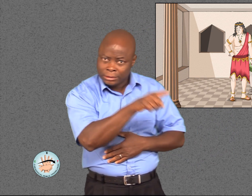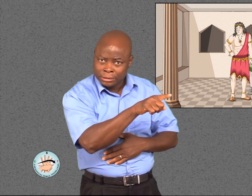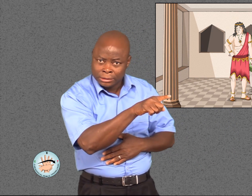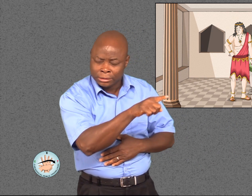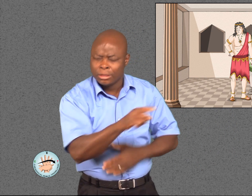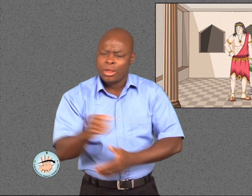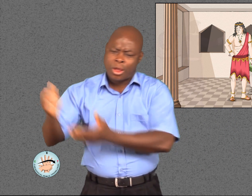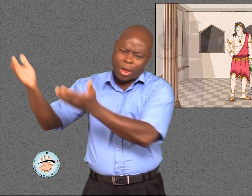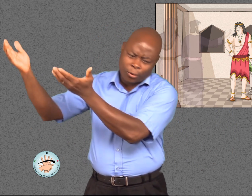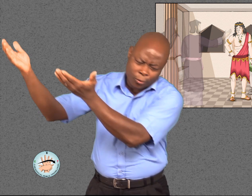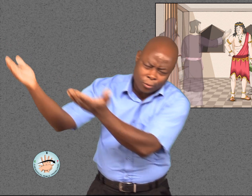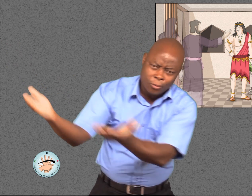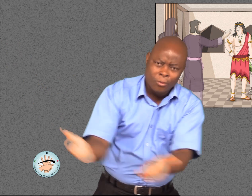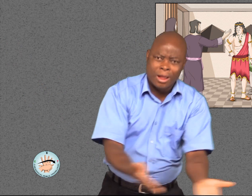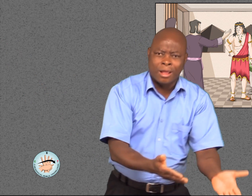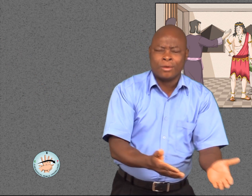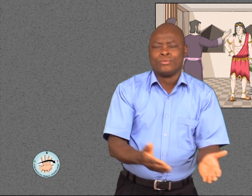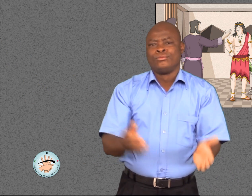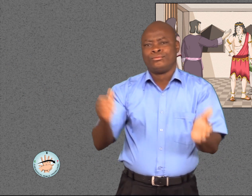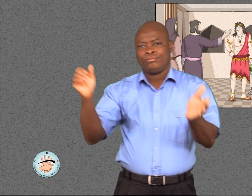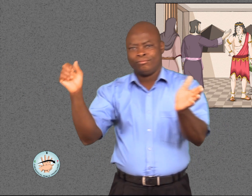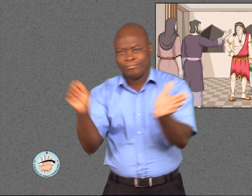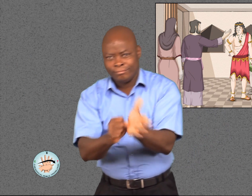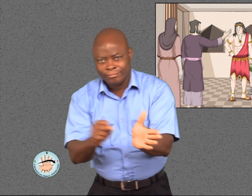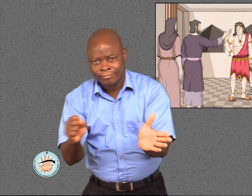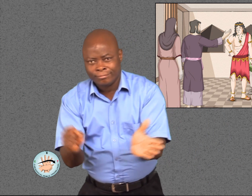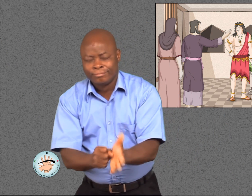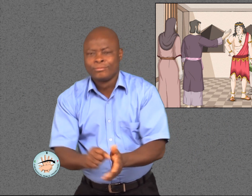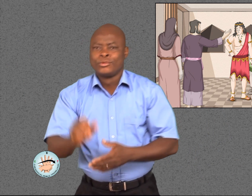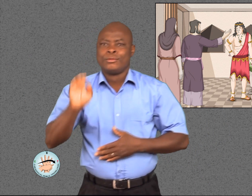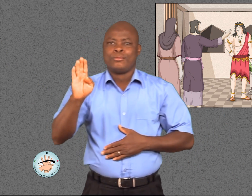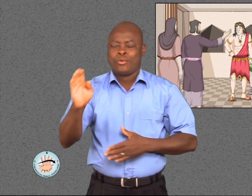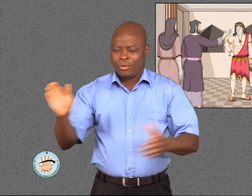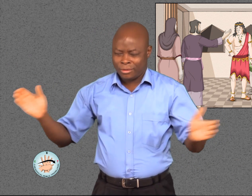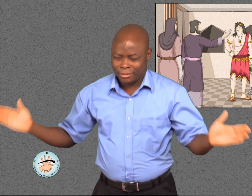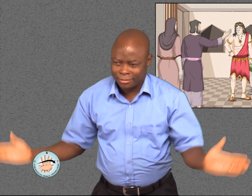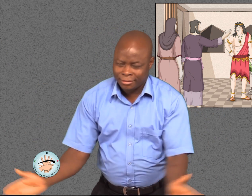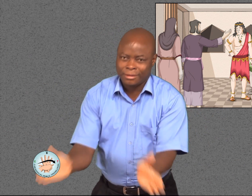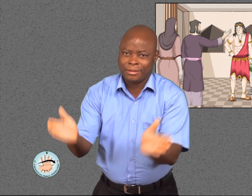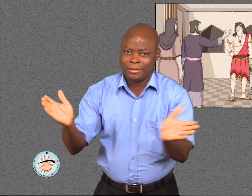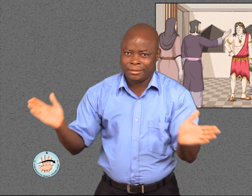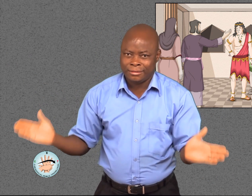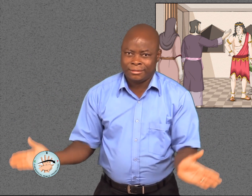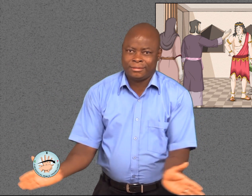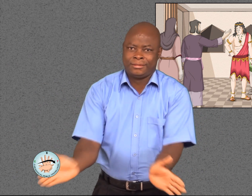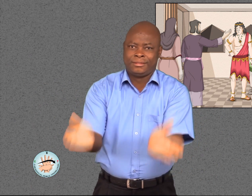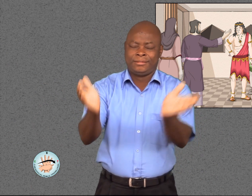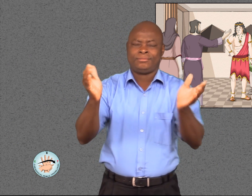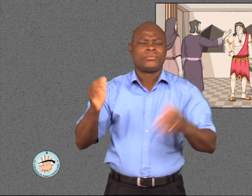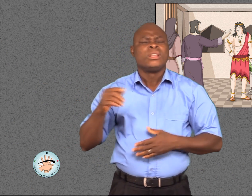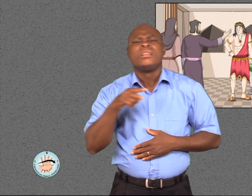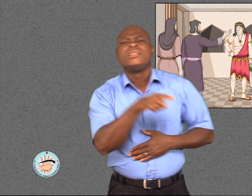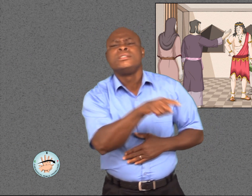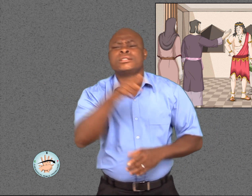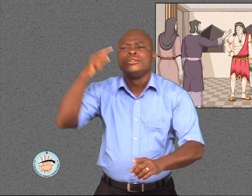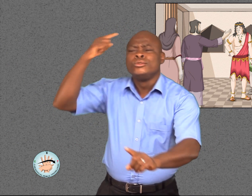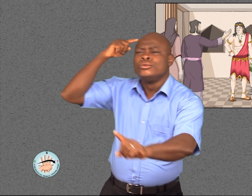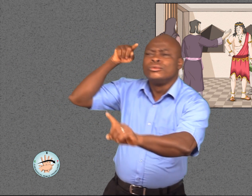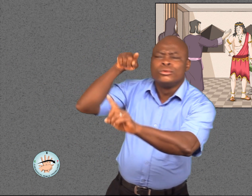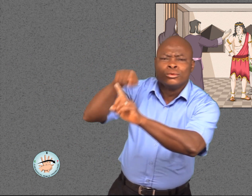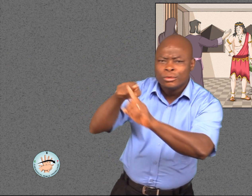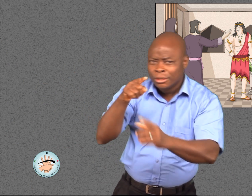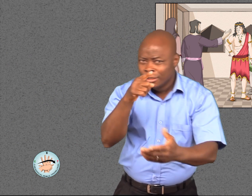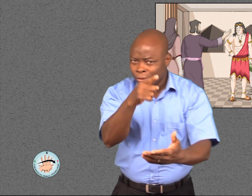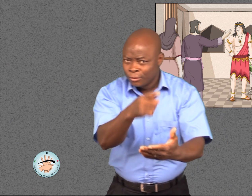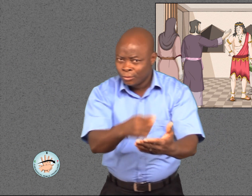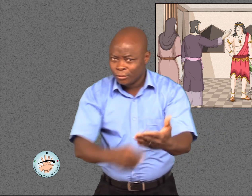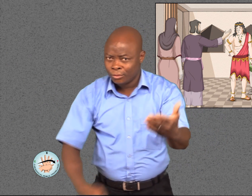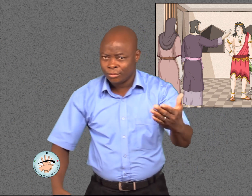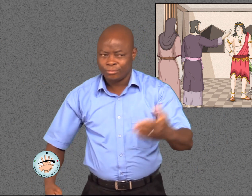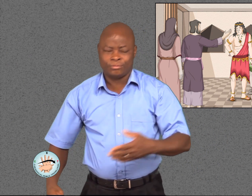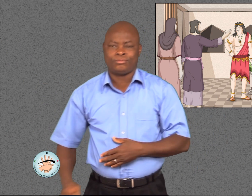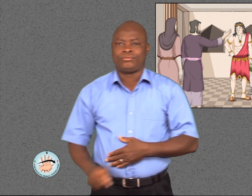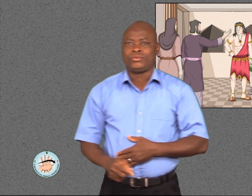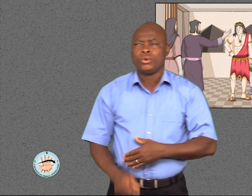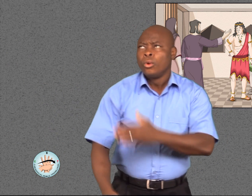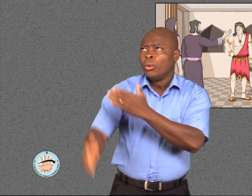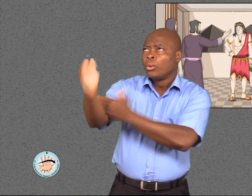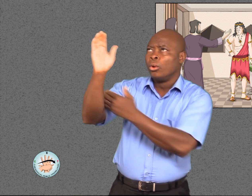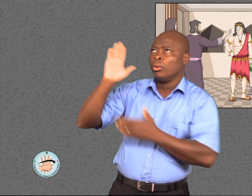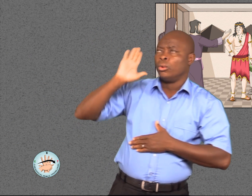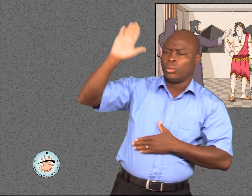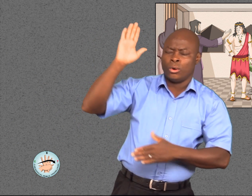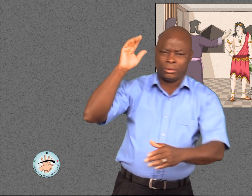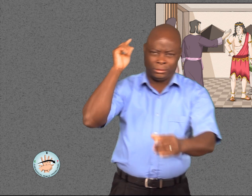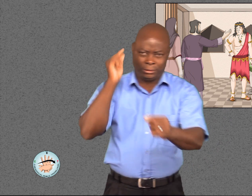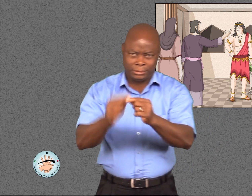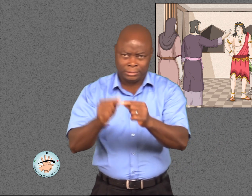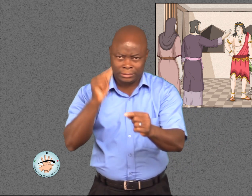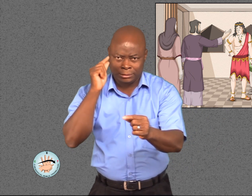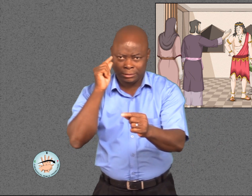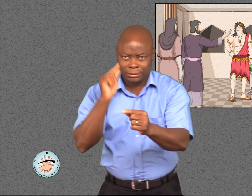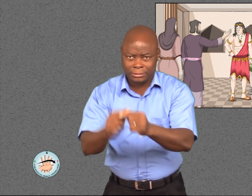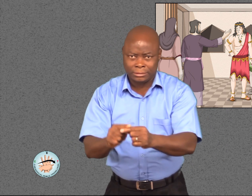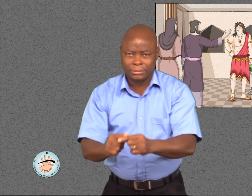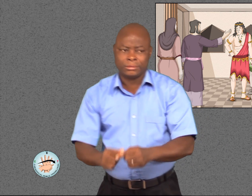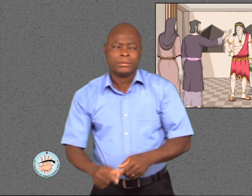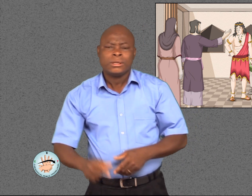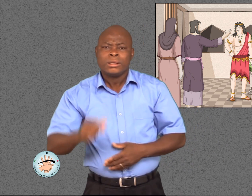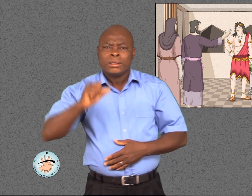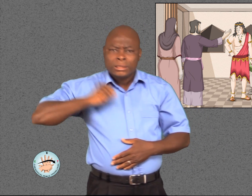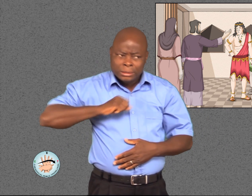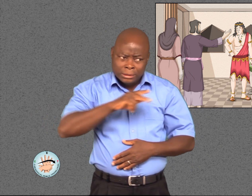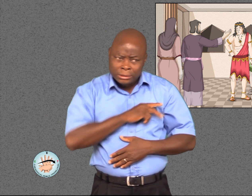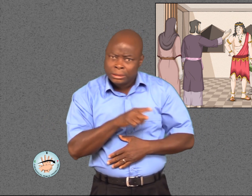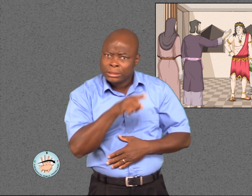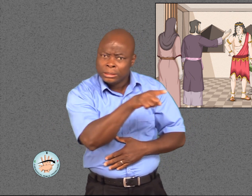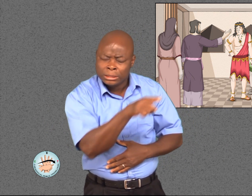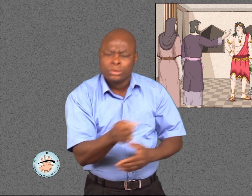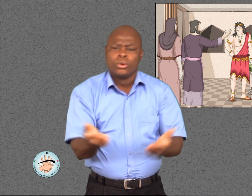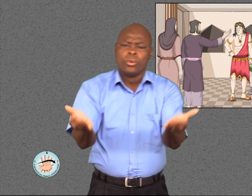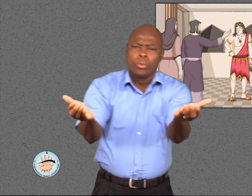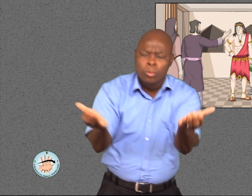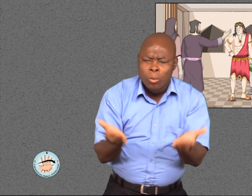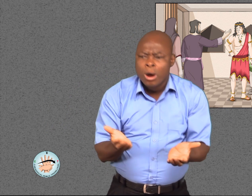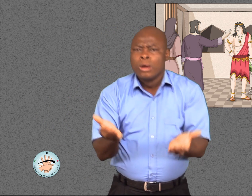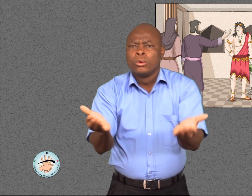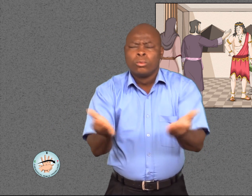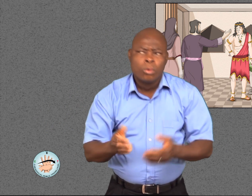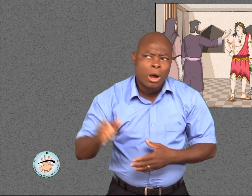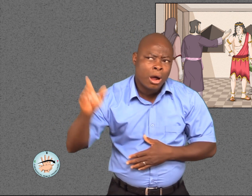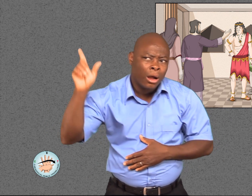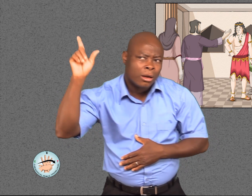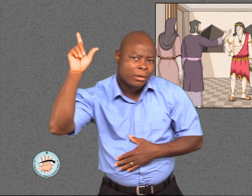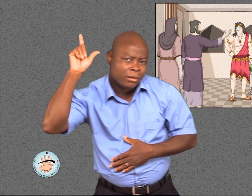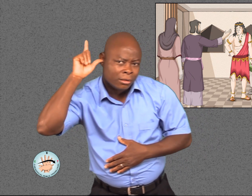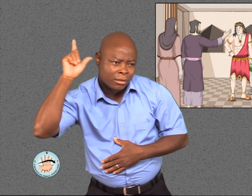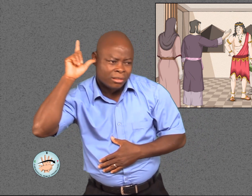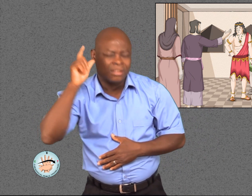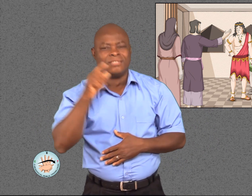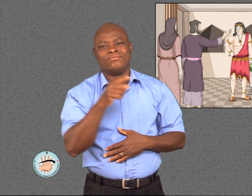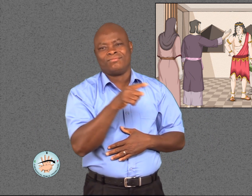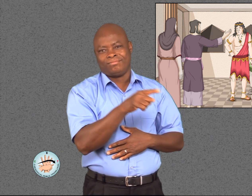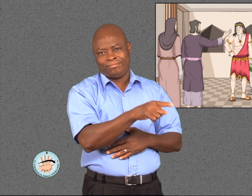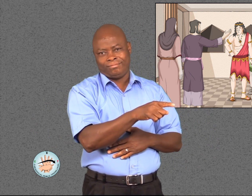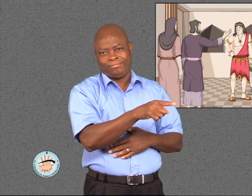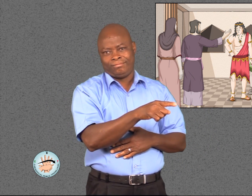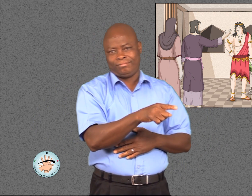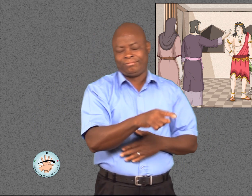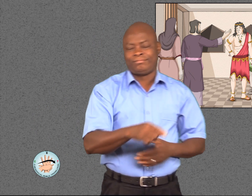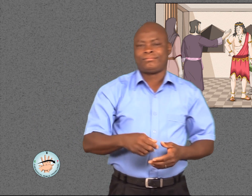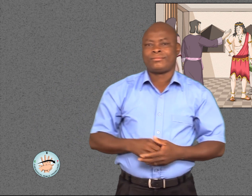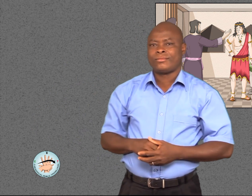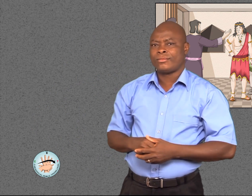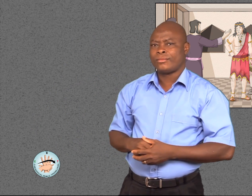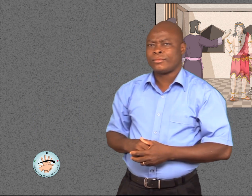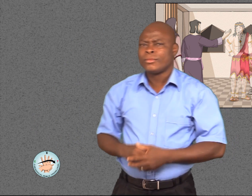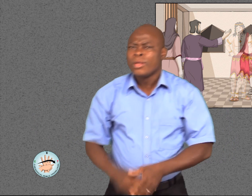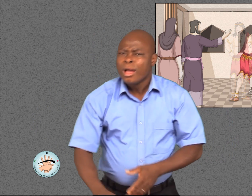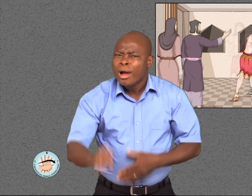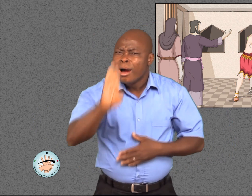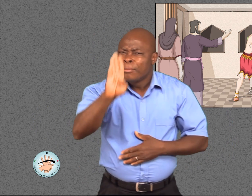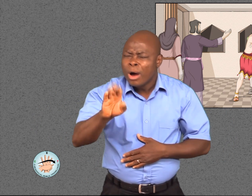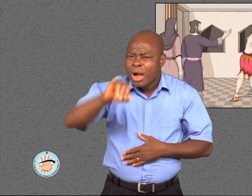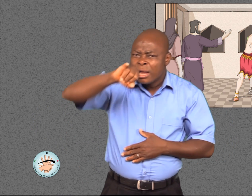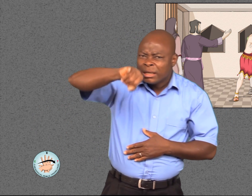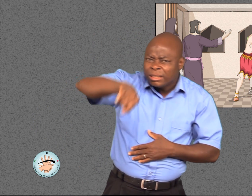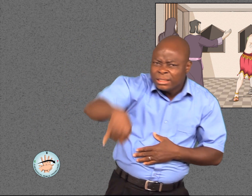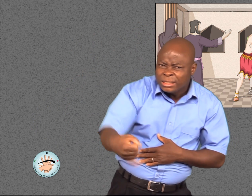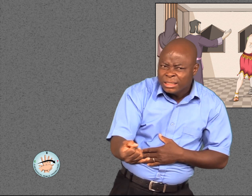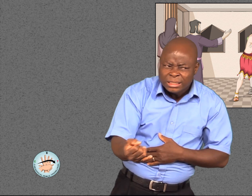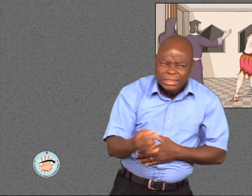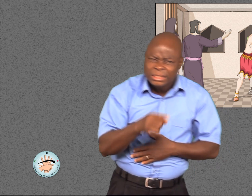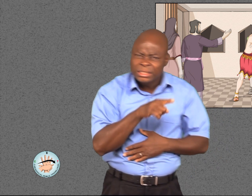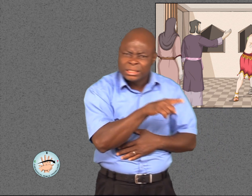The proconsul, a man of intelligence, summoned Barnabas and Saul because he wanted to hear the word of God.